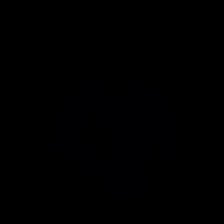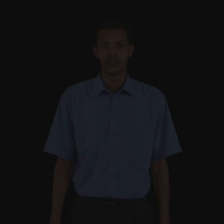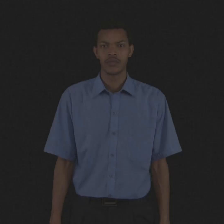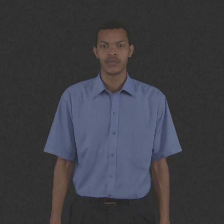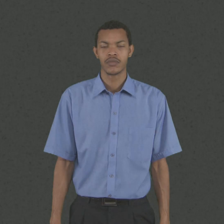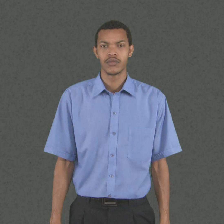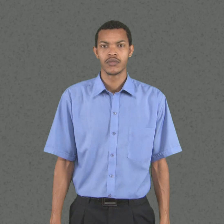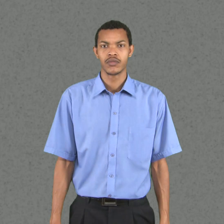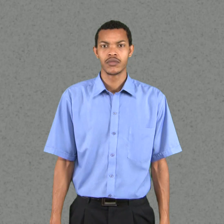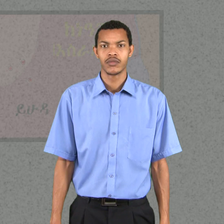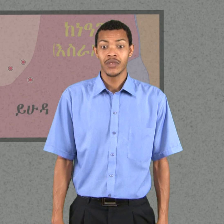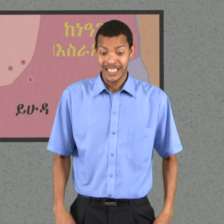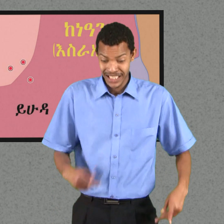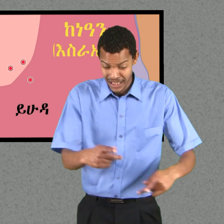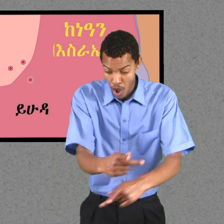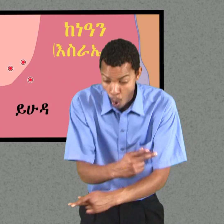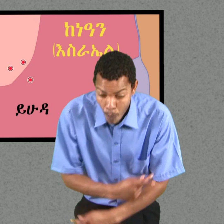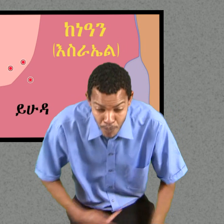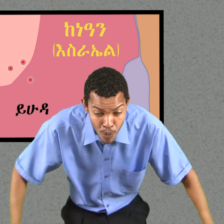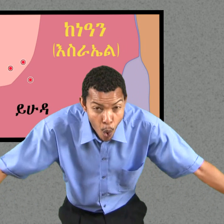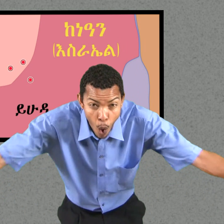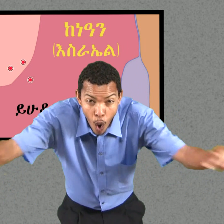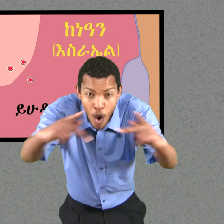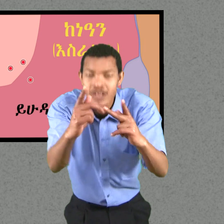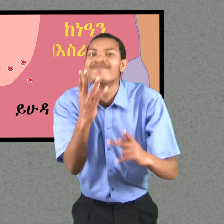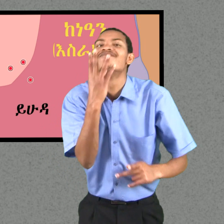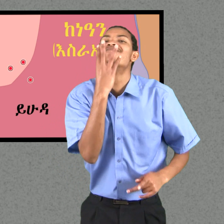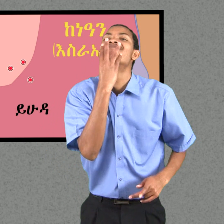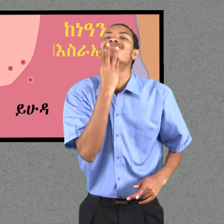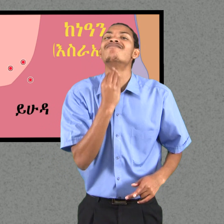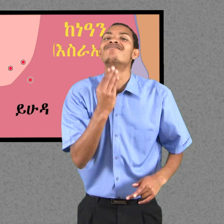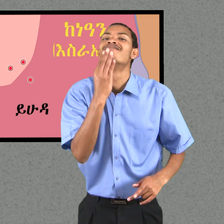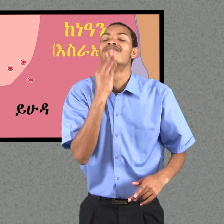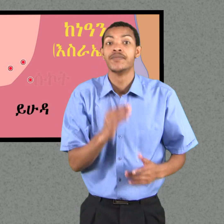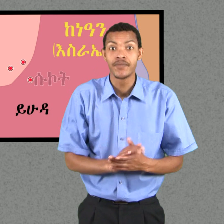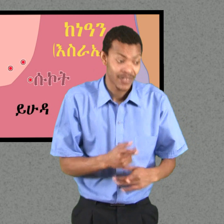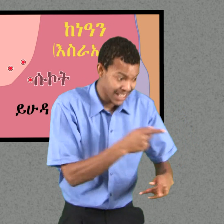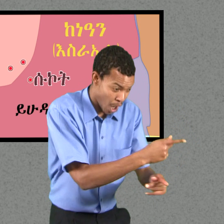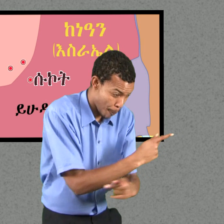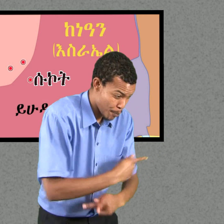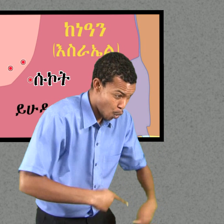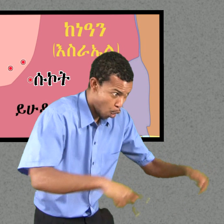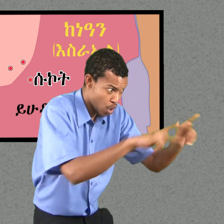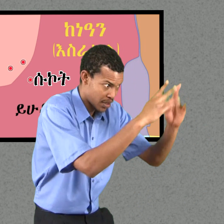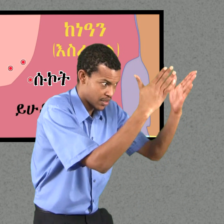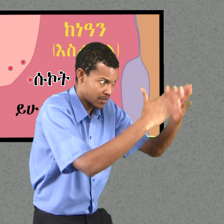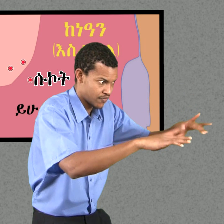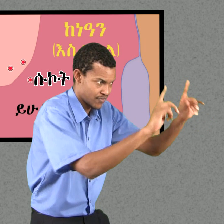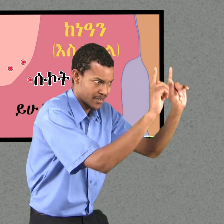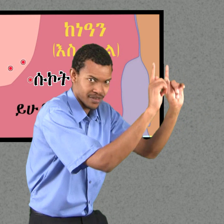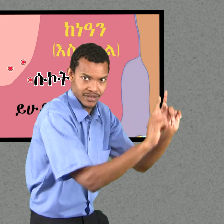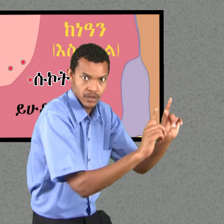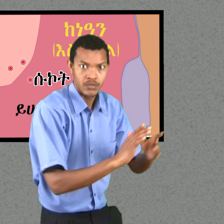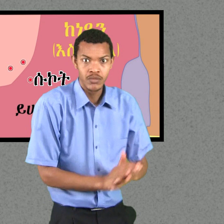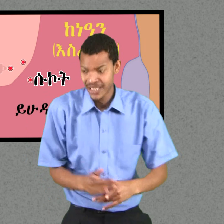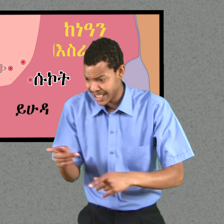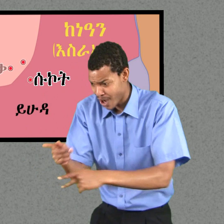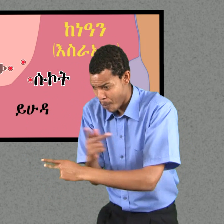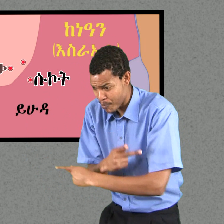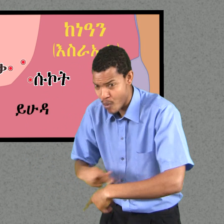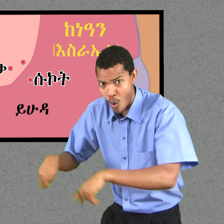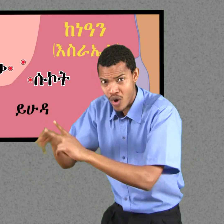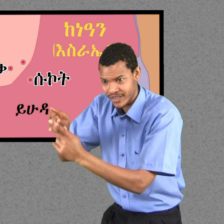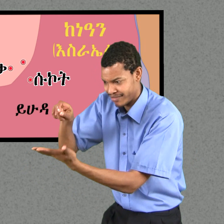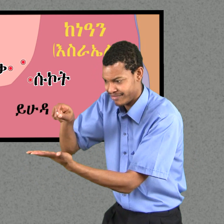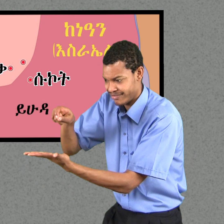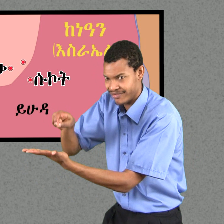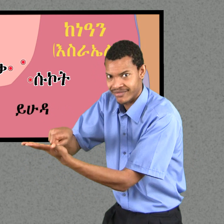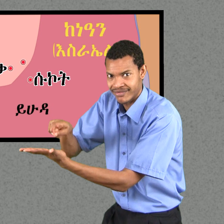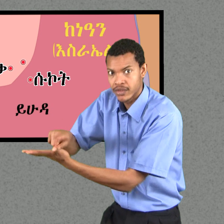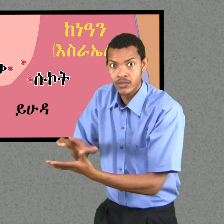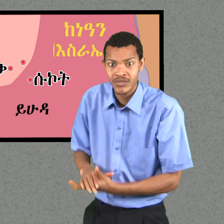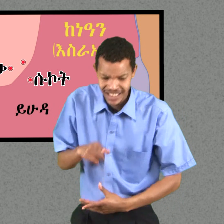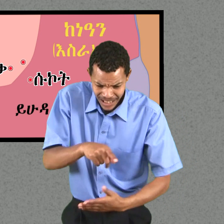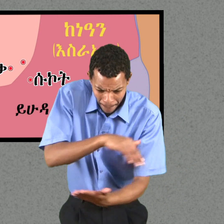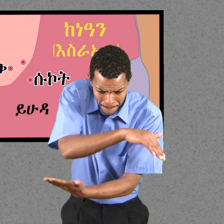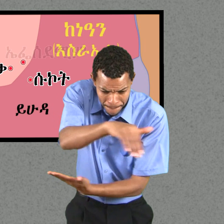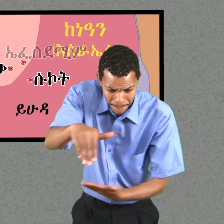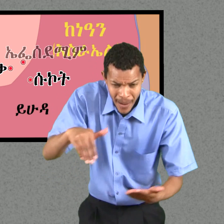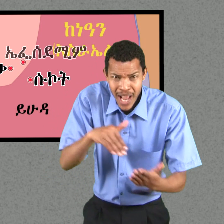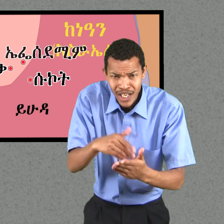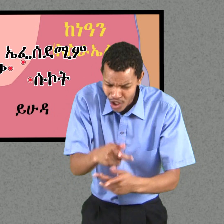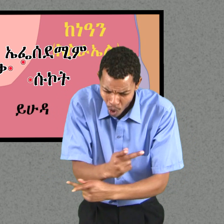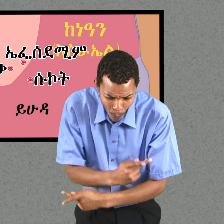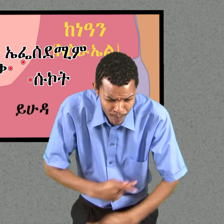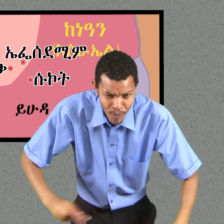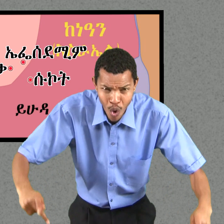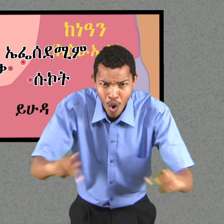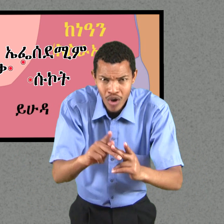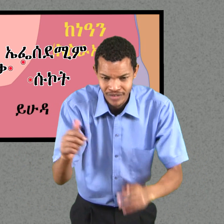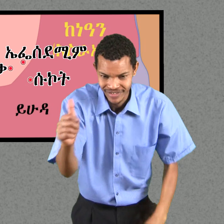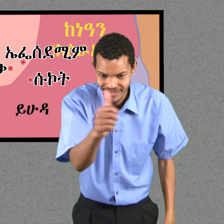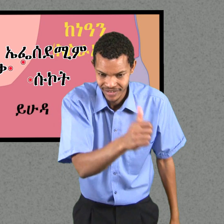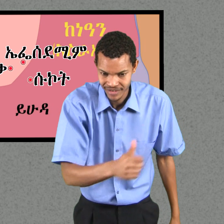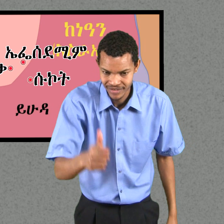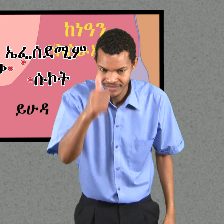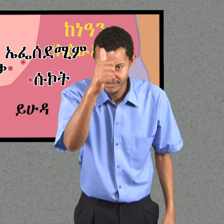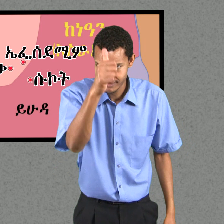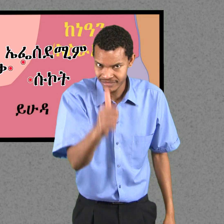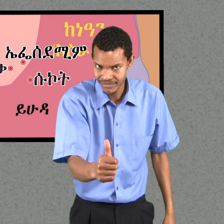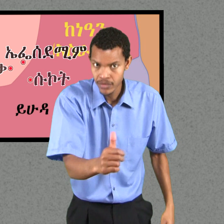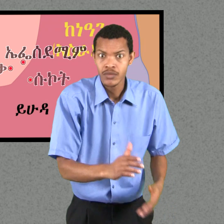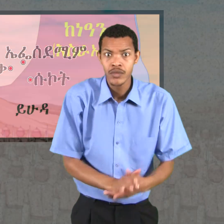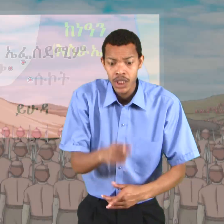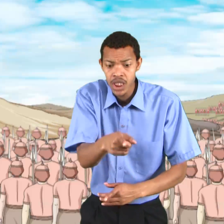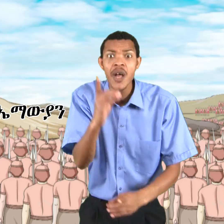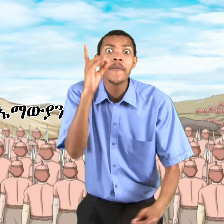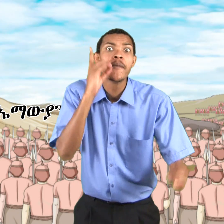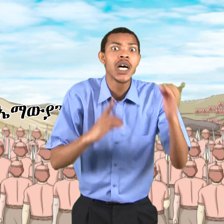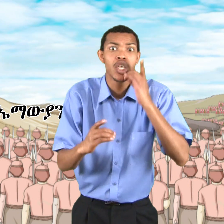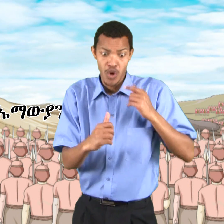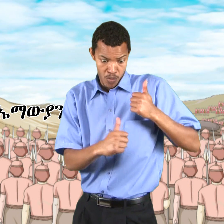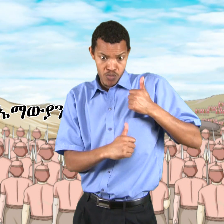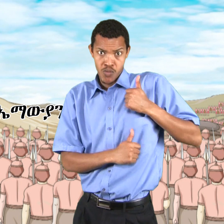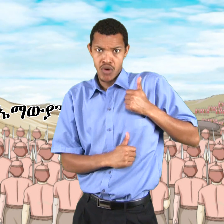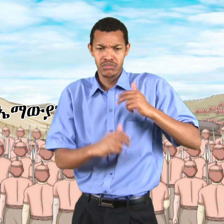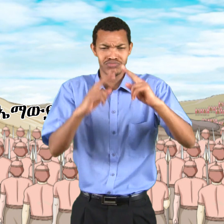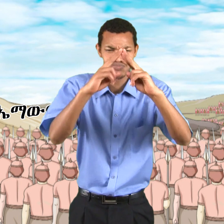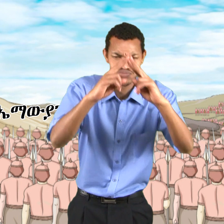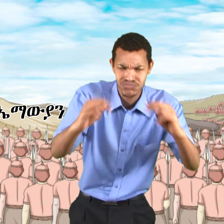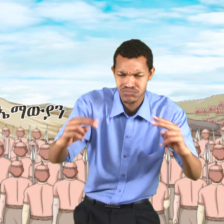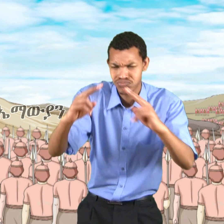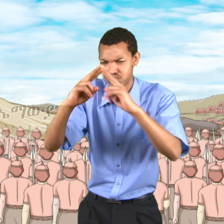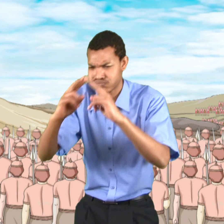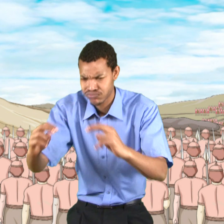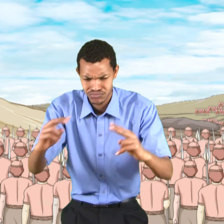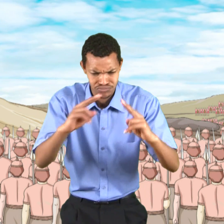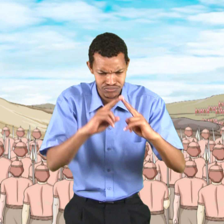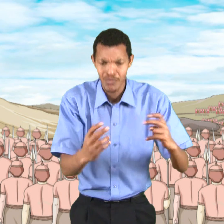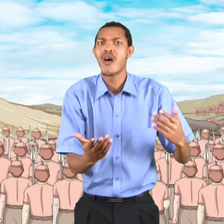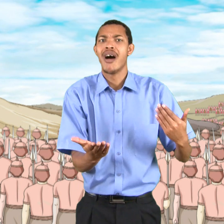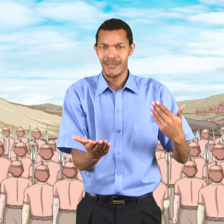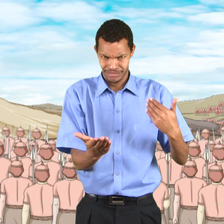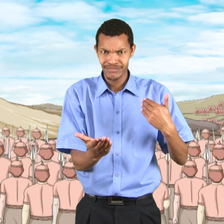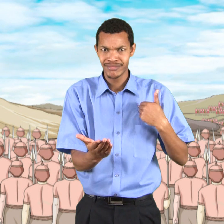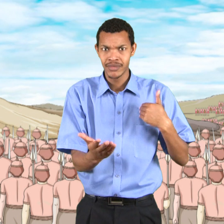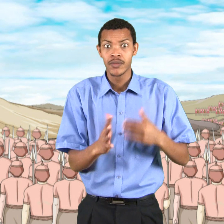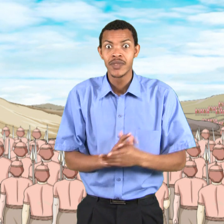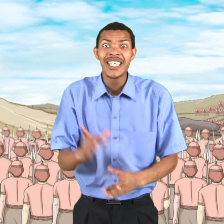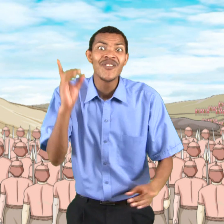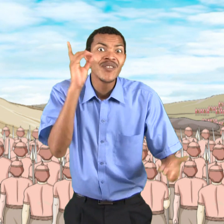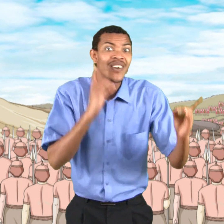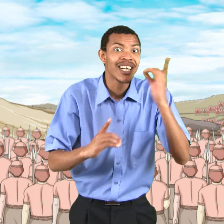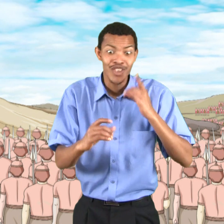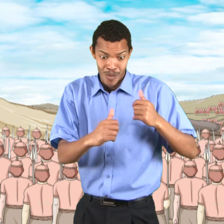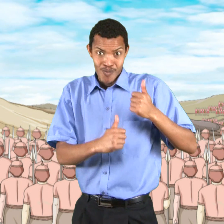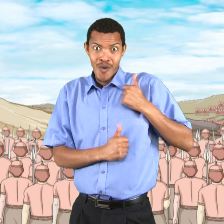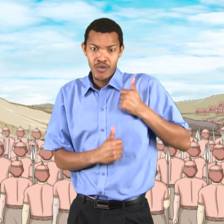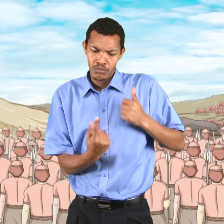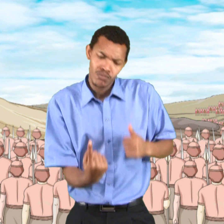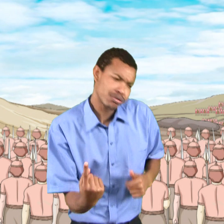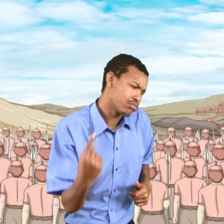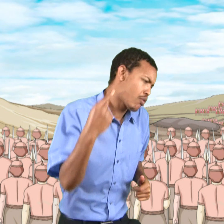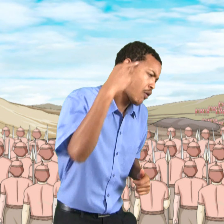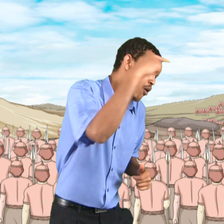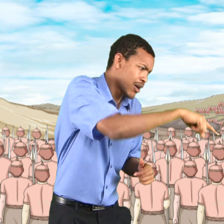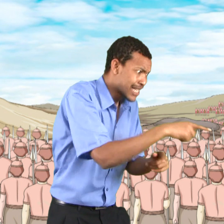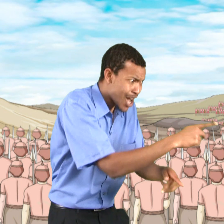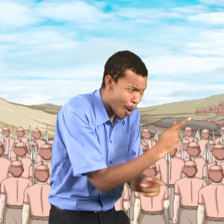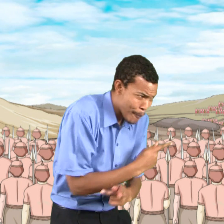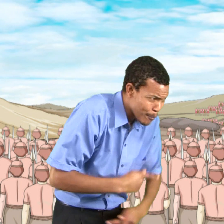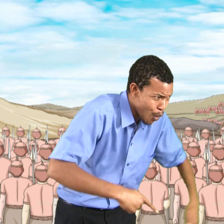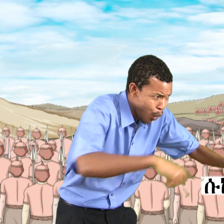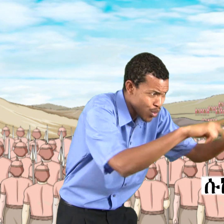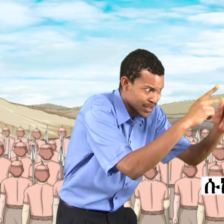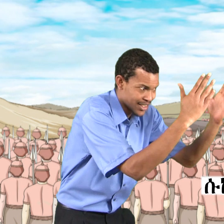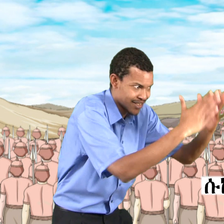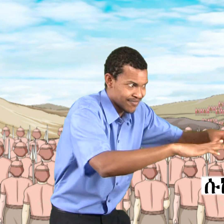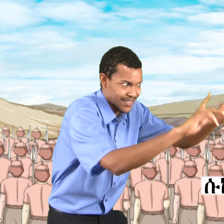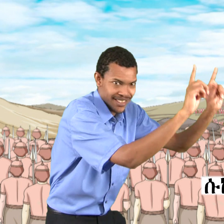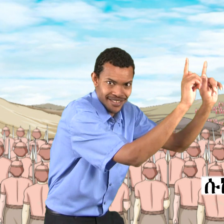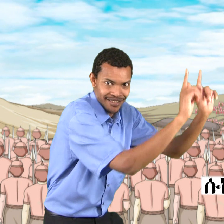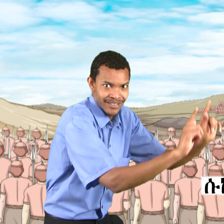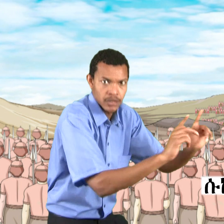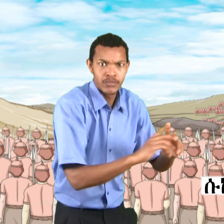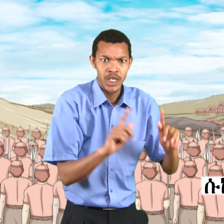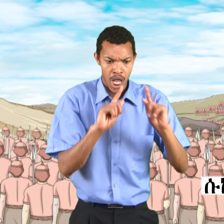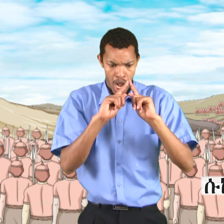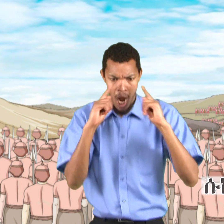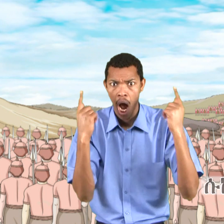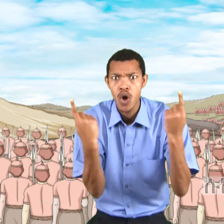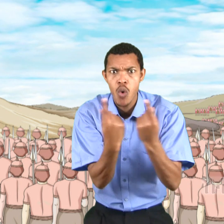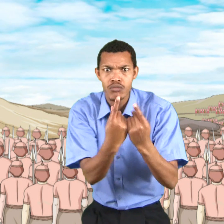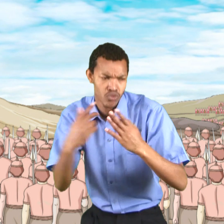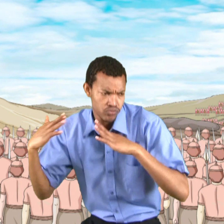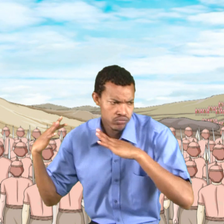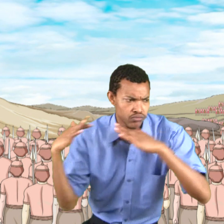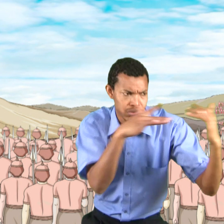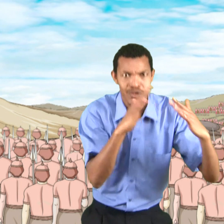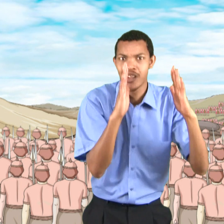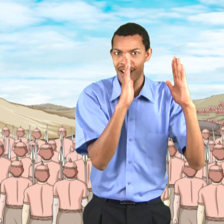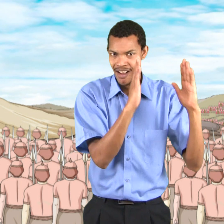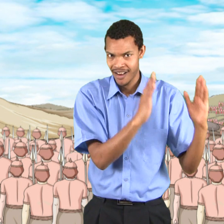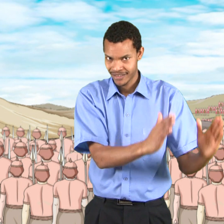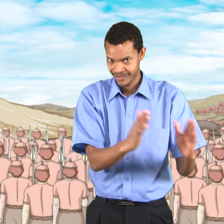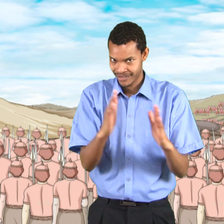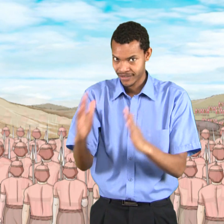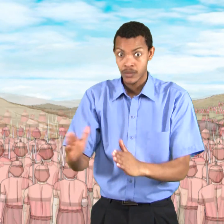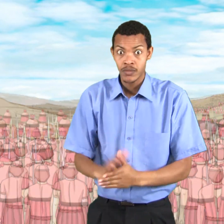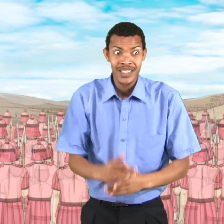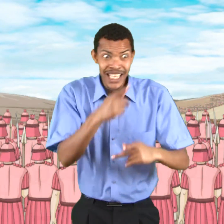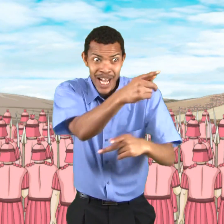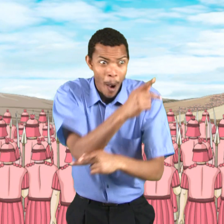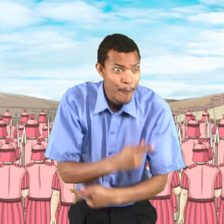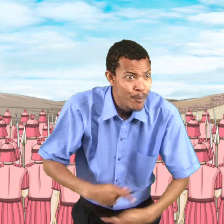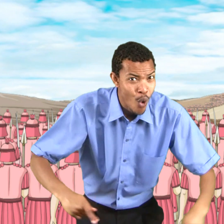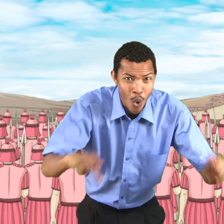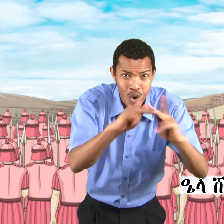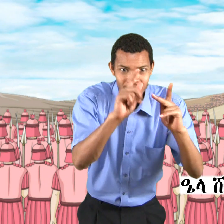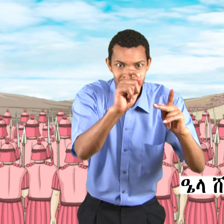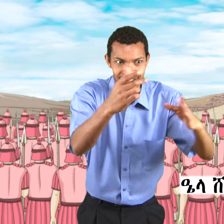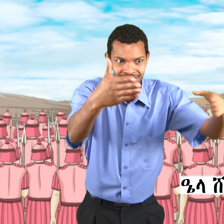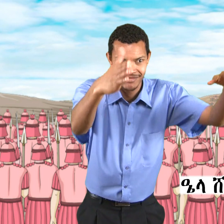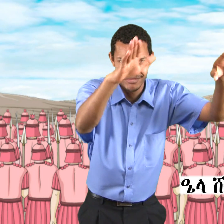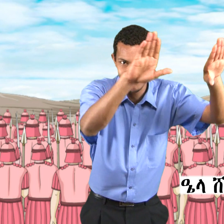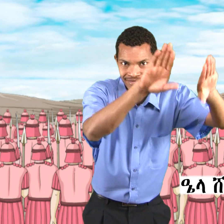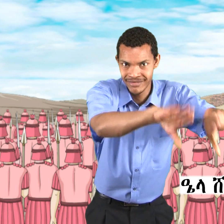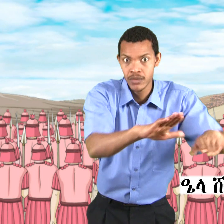Now the Philistines gathered their forces for war at Socoh in Judah, and they camped between Socoh and Azekah in Ephes-dammim.